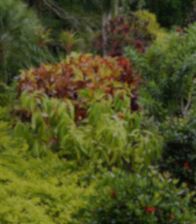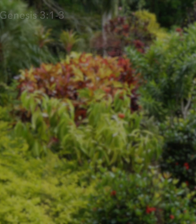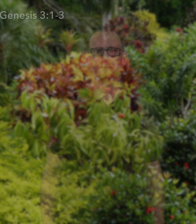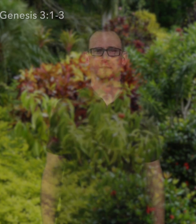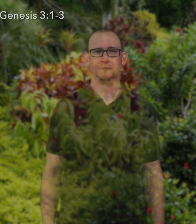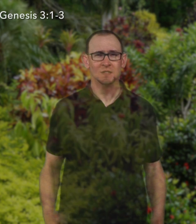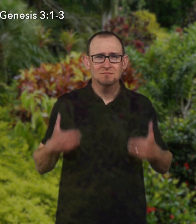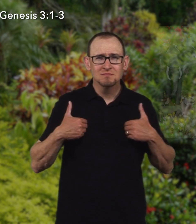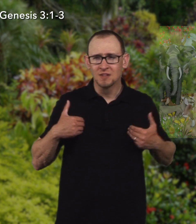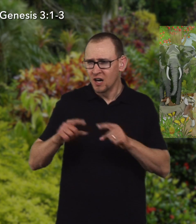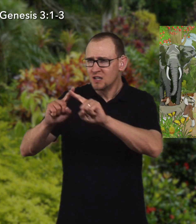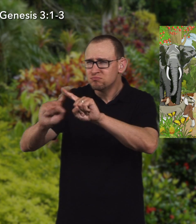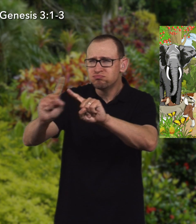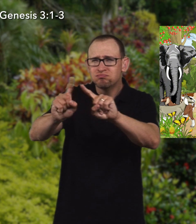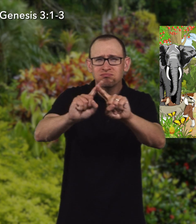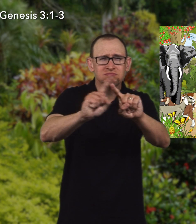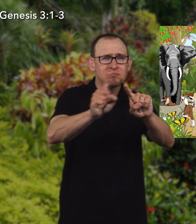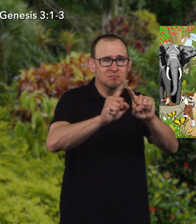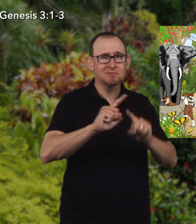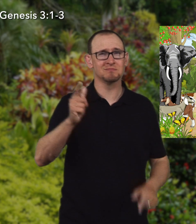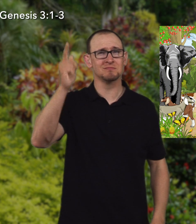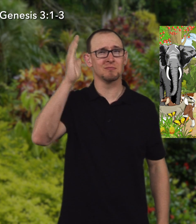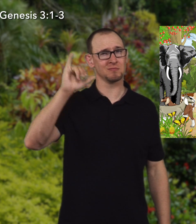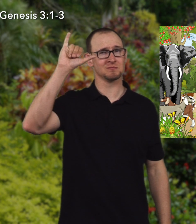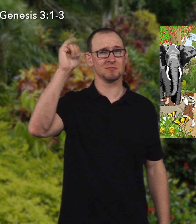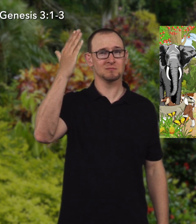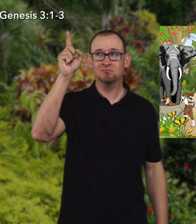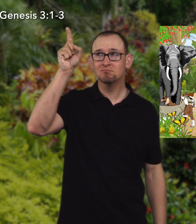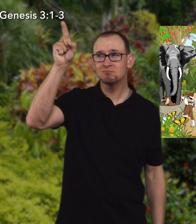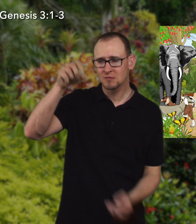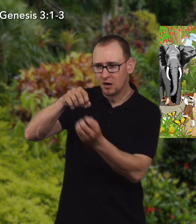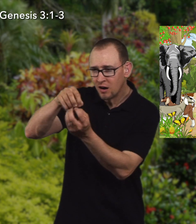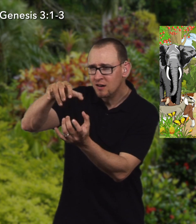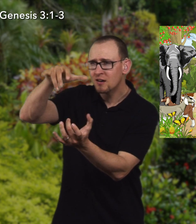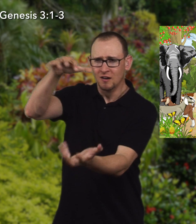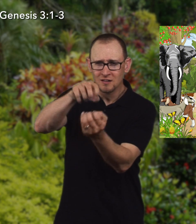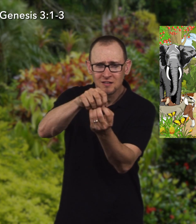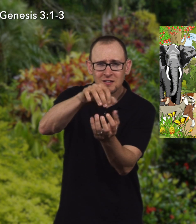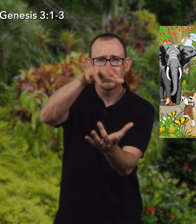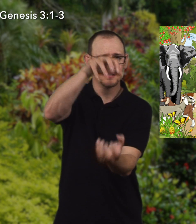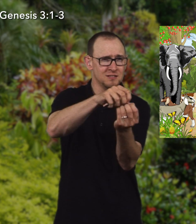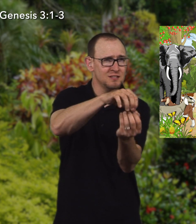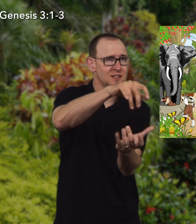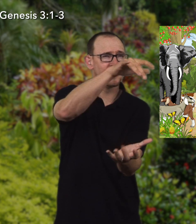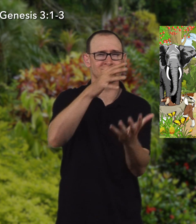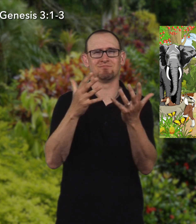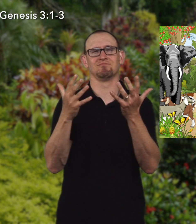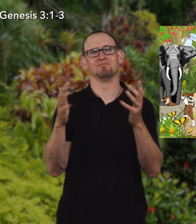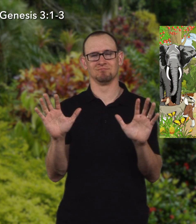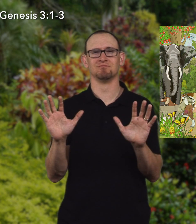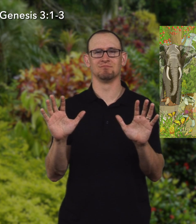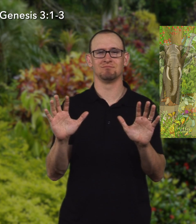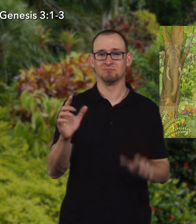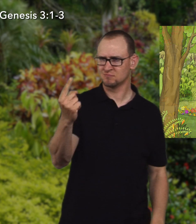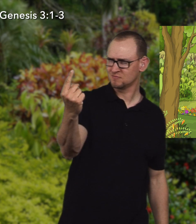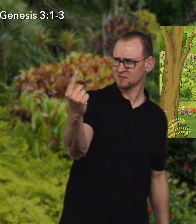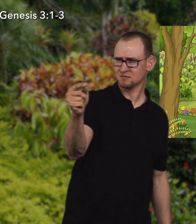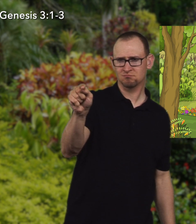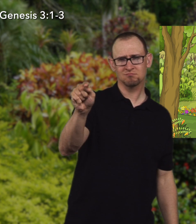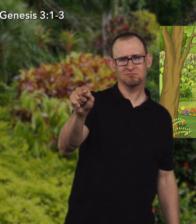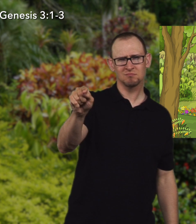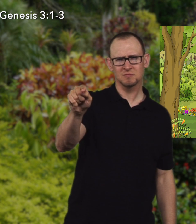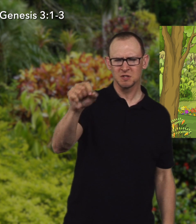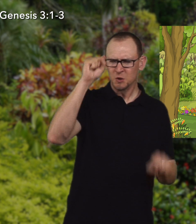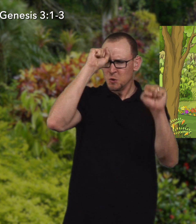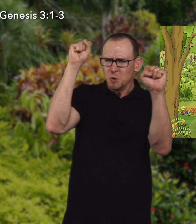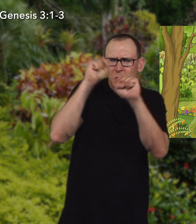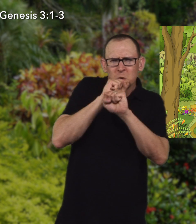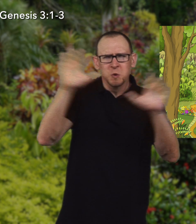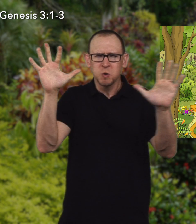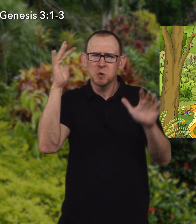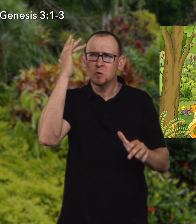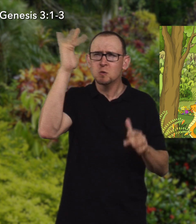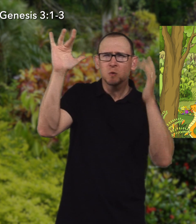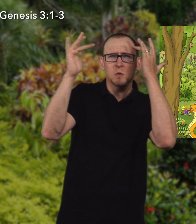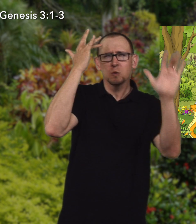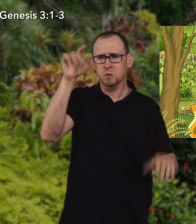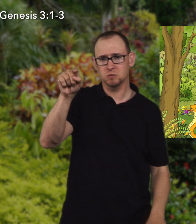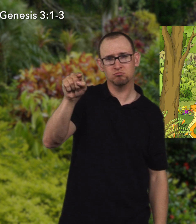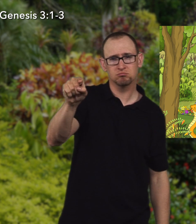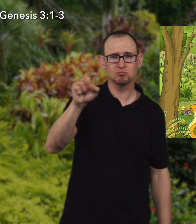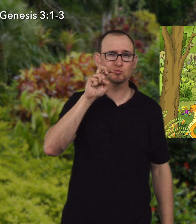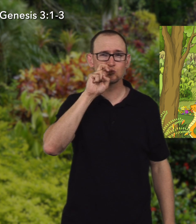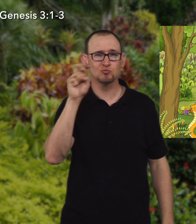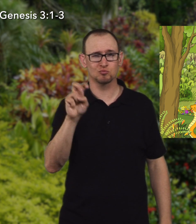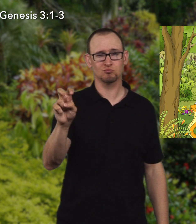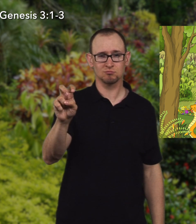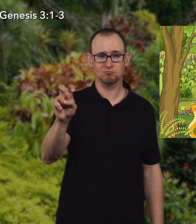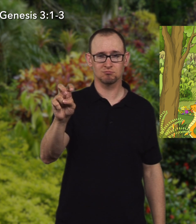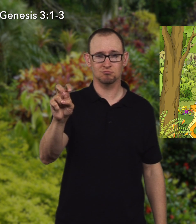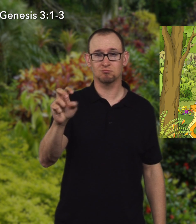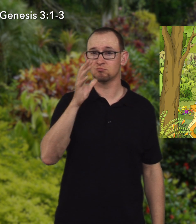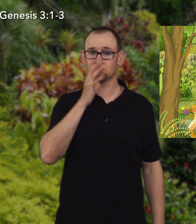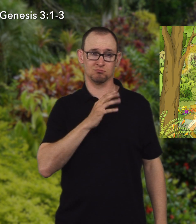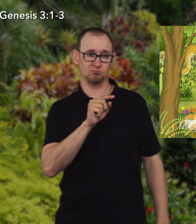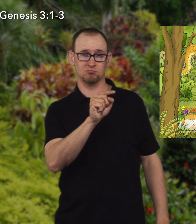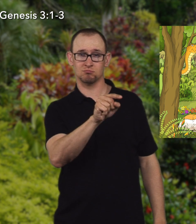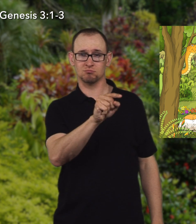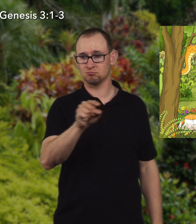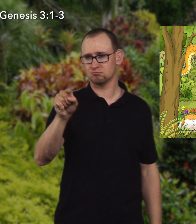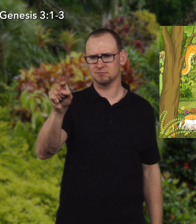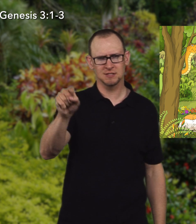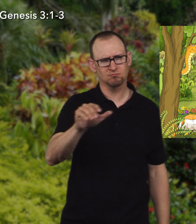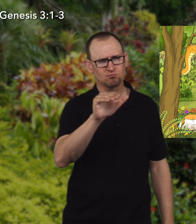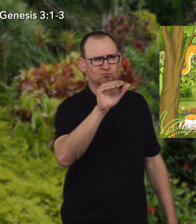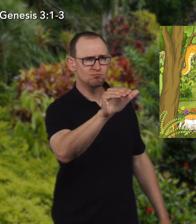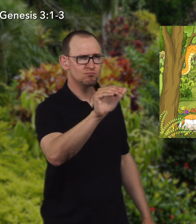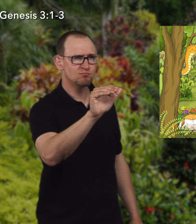Now the serpent was more crafty than any beast of the field that the LORD God had made.